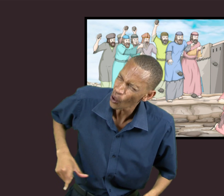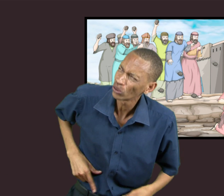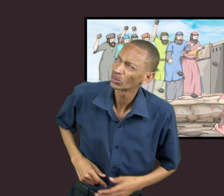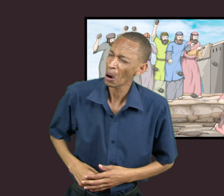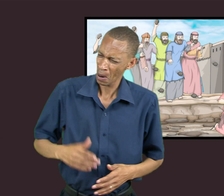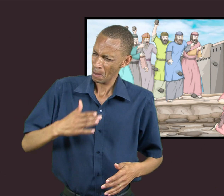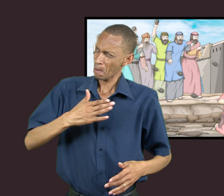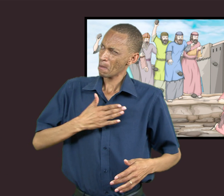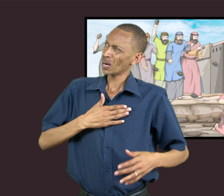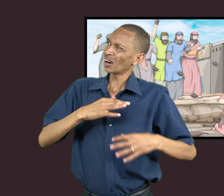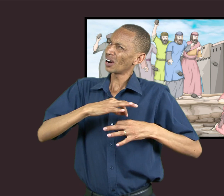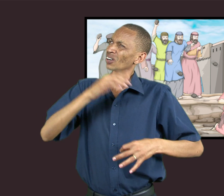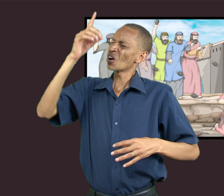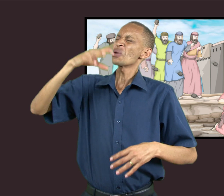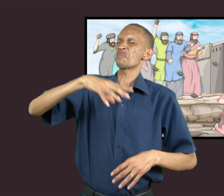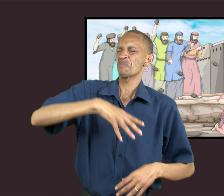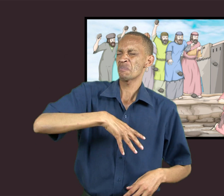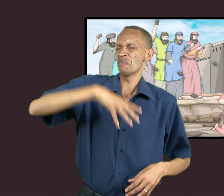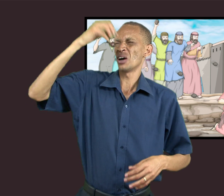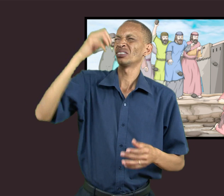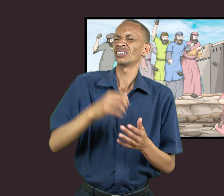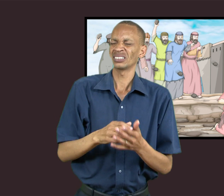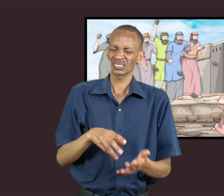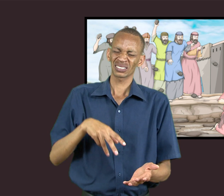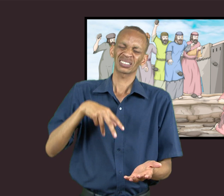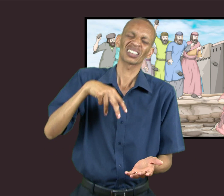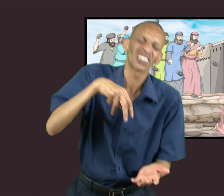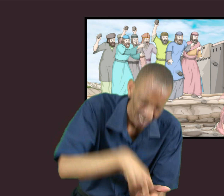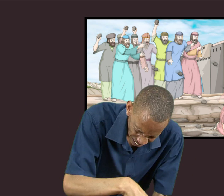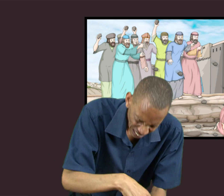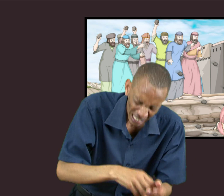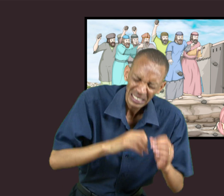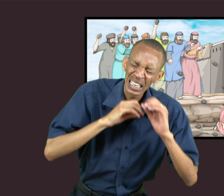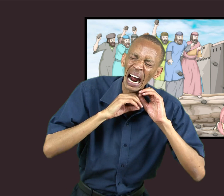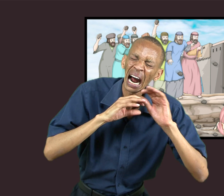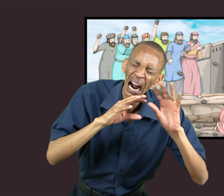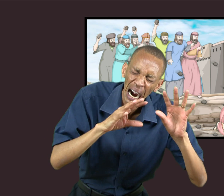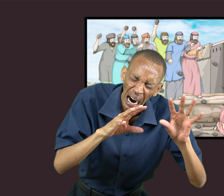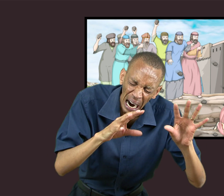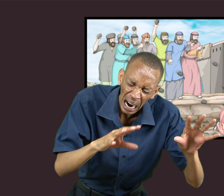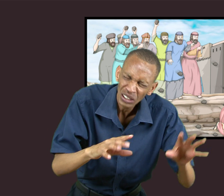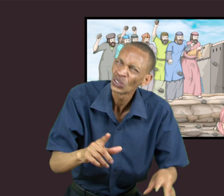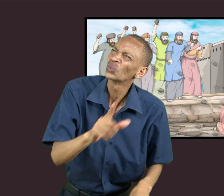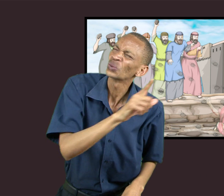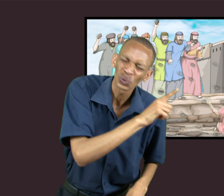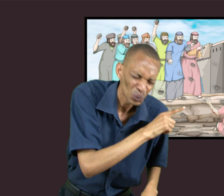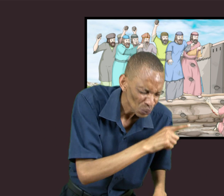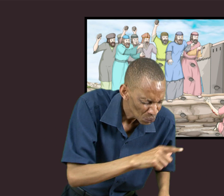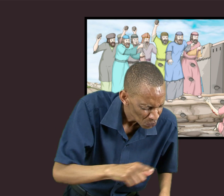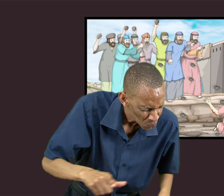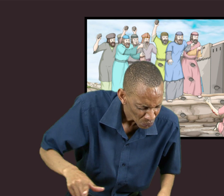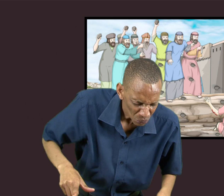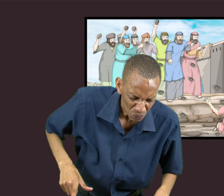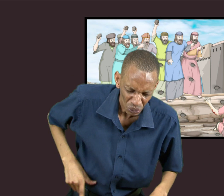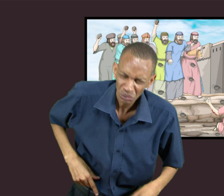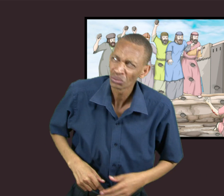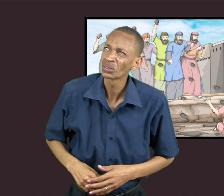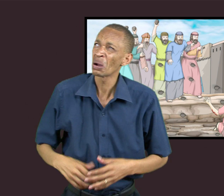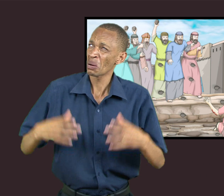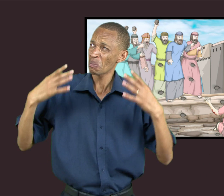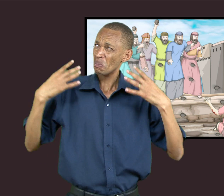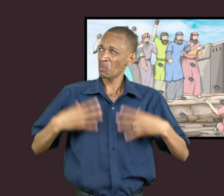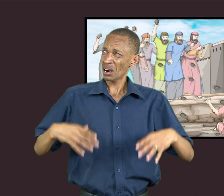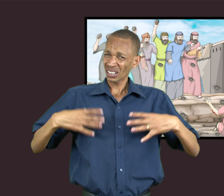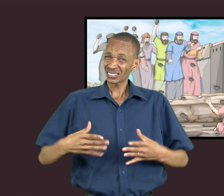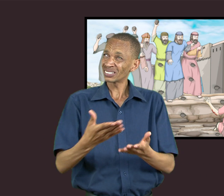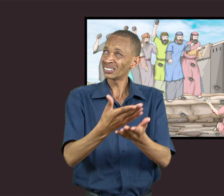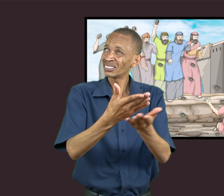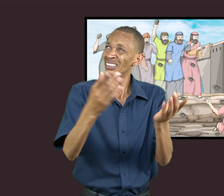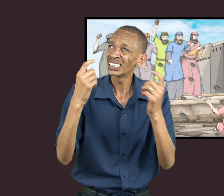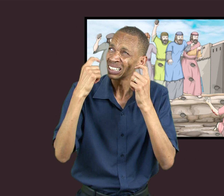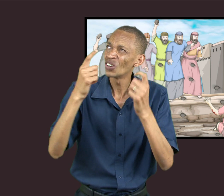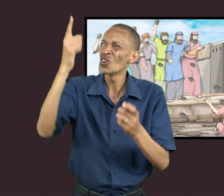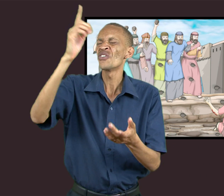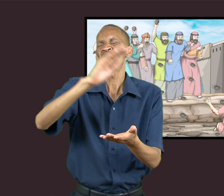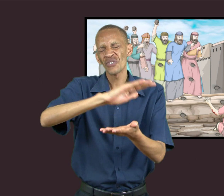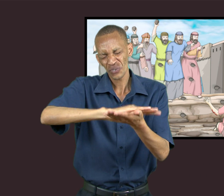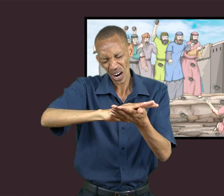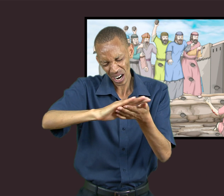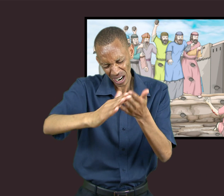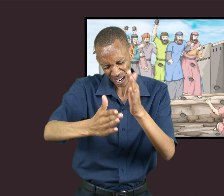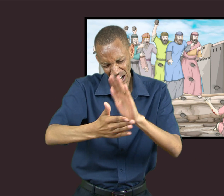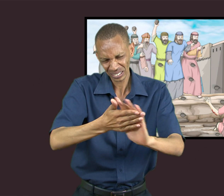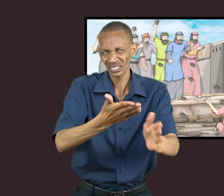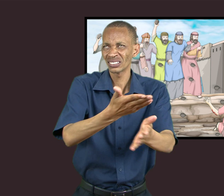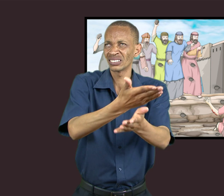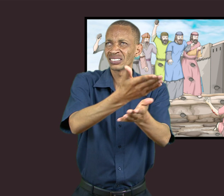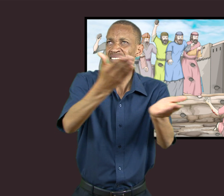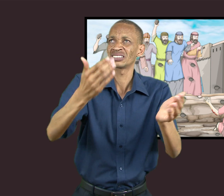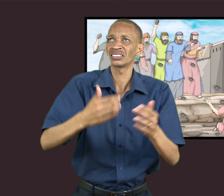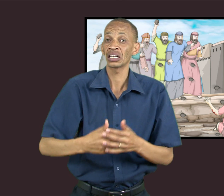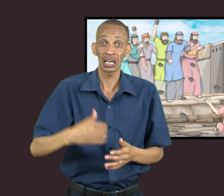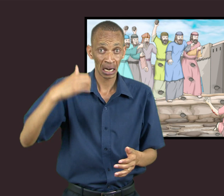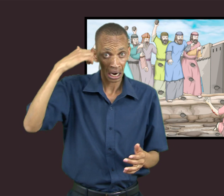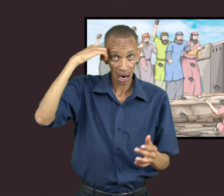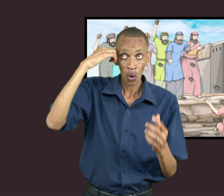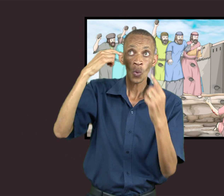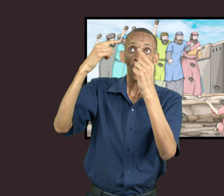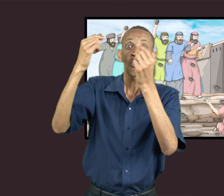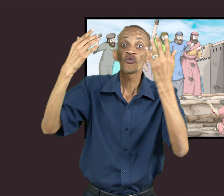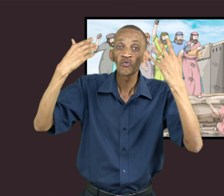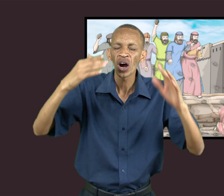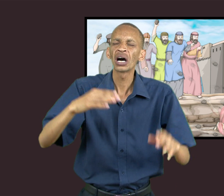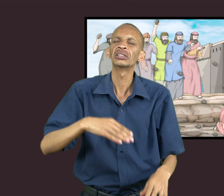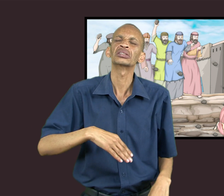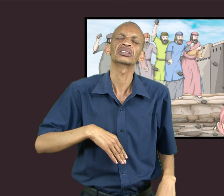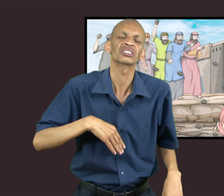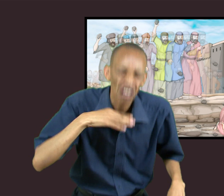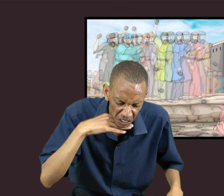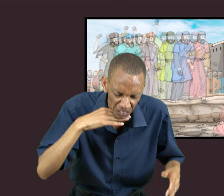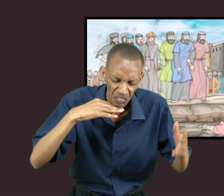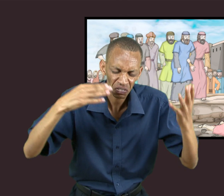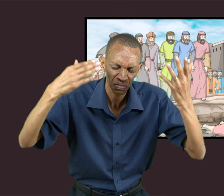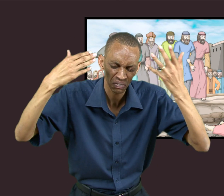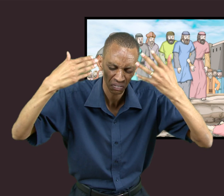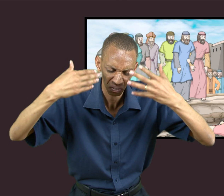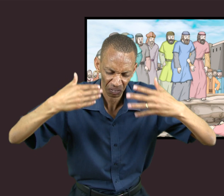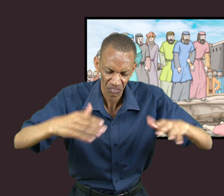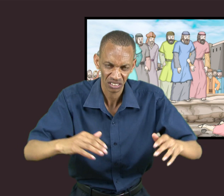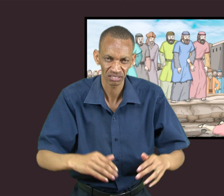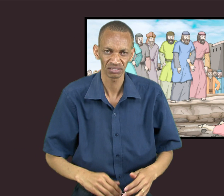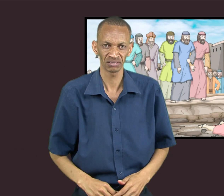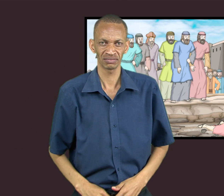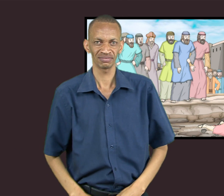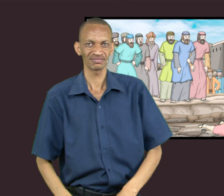Falling on his knees, he cried out in a loud voice, “Lord, do not hold this sin against them.”